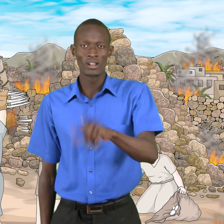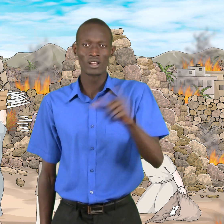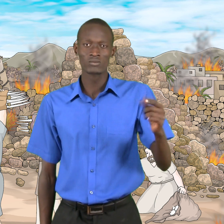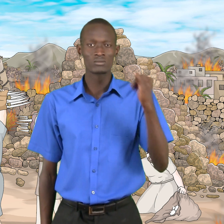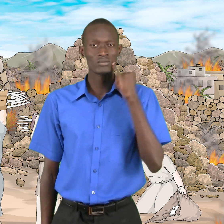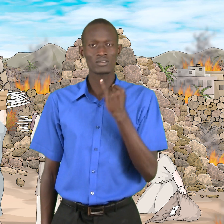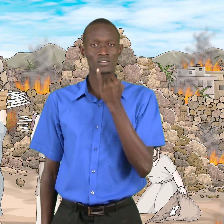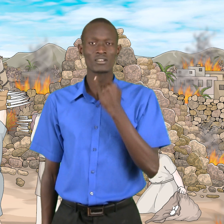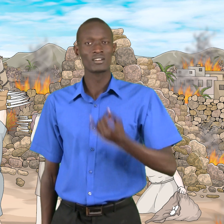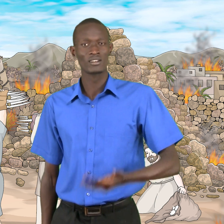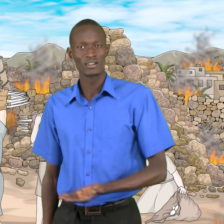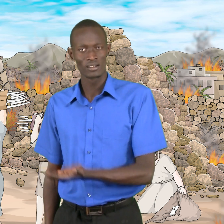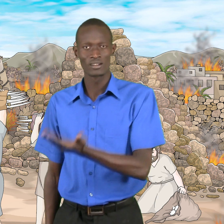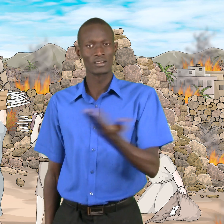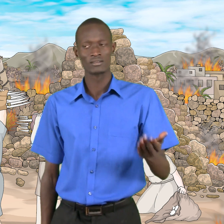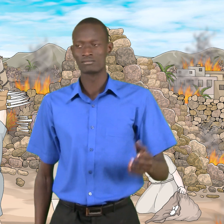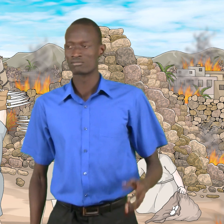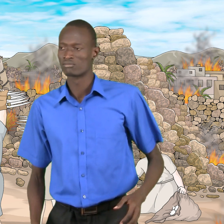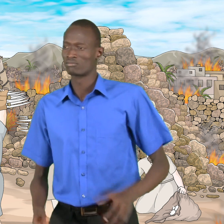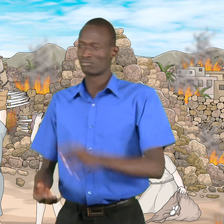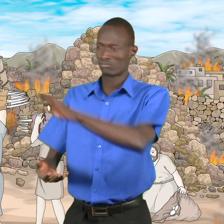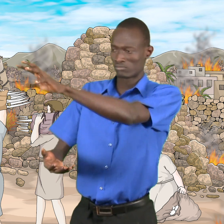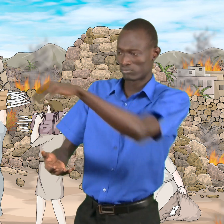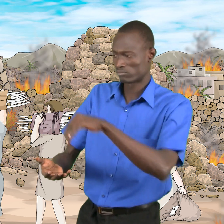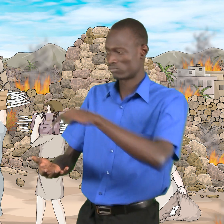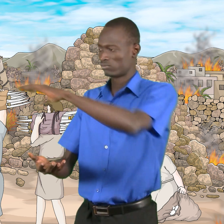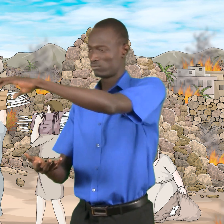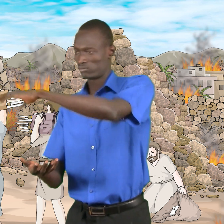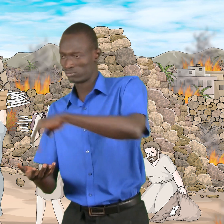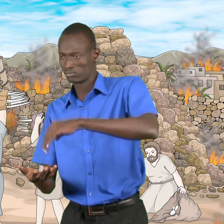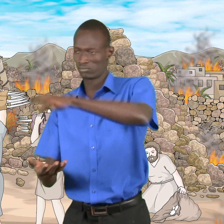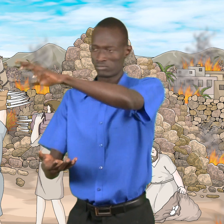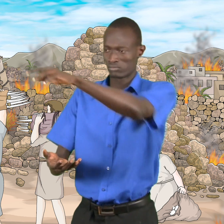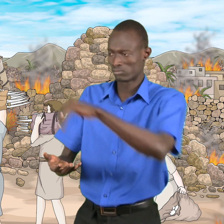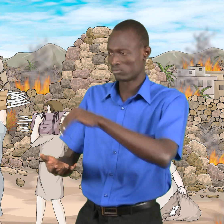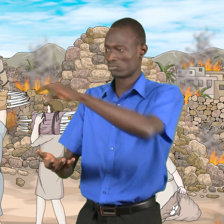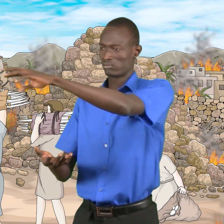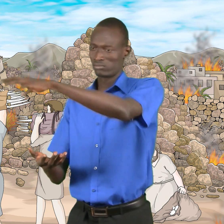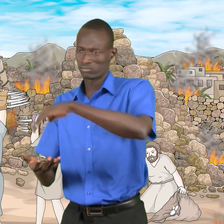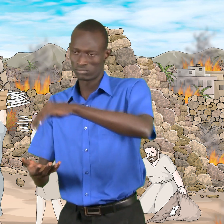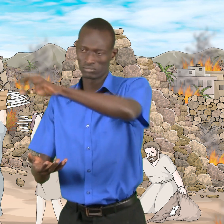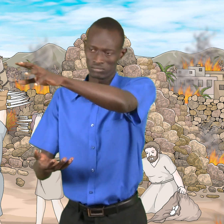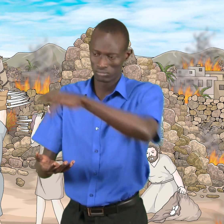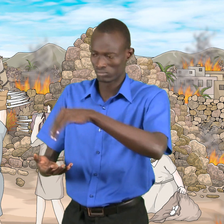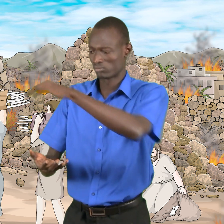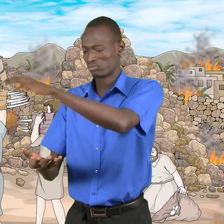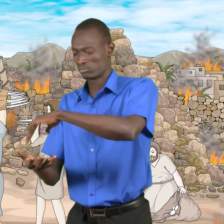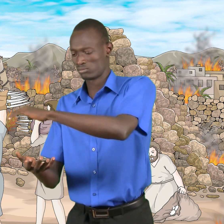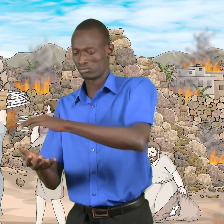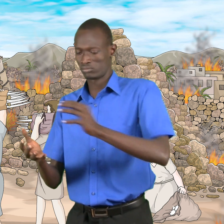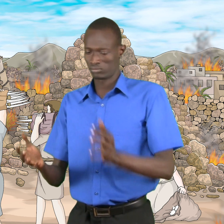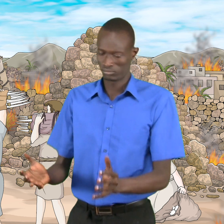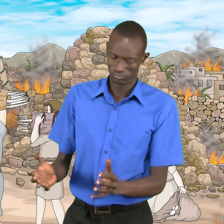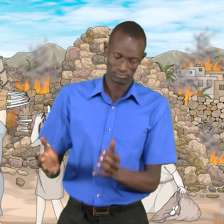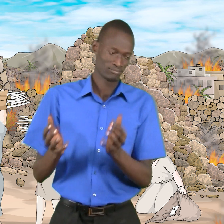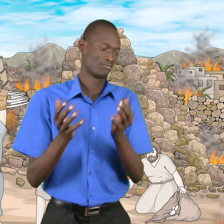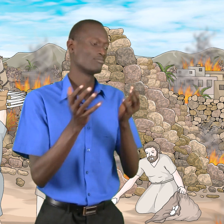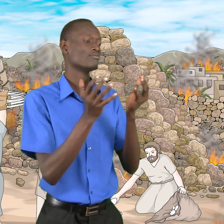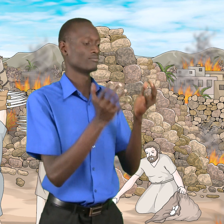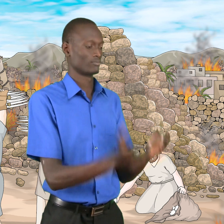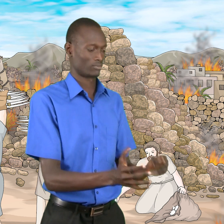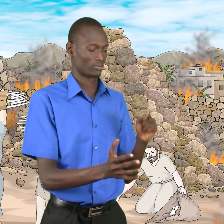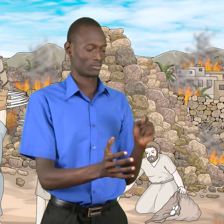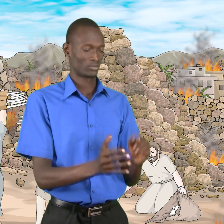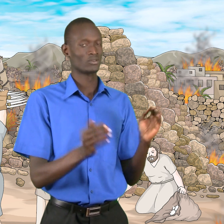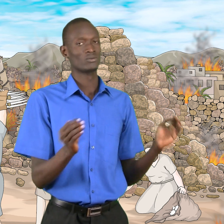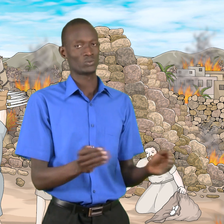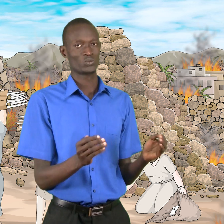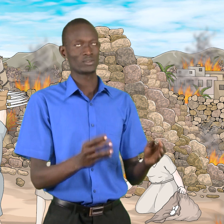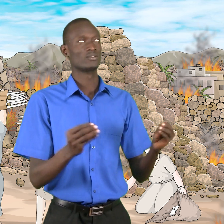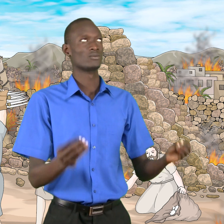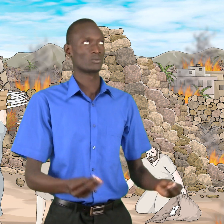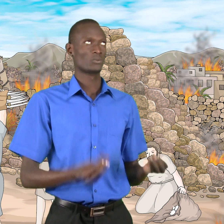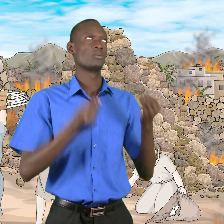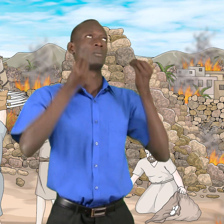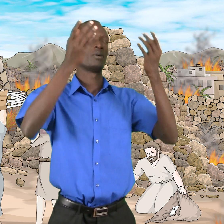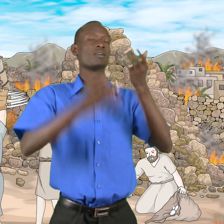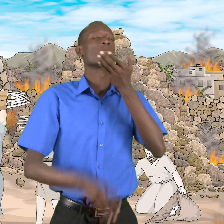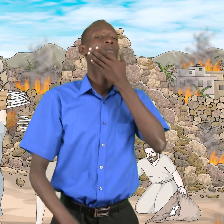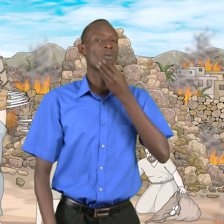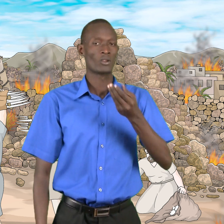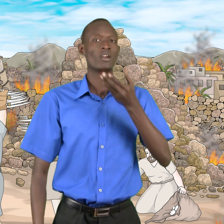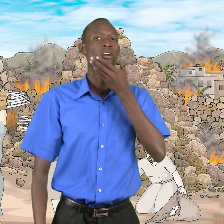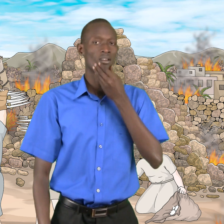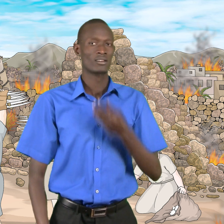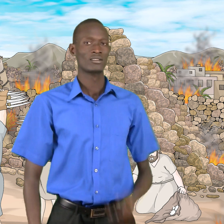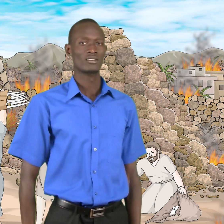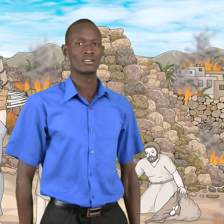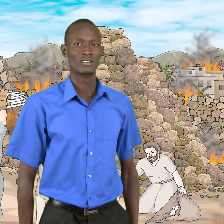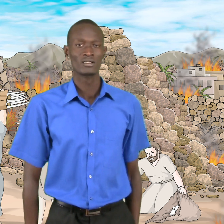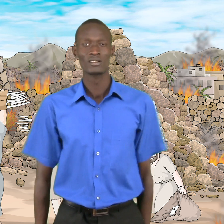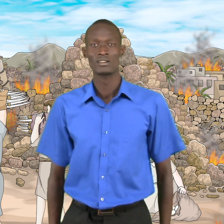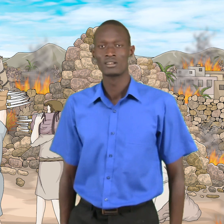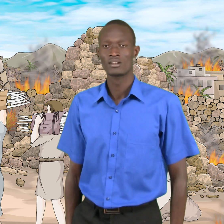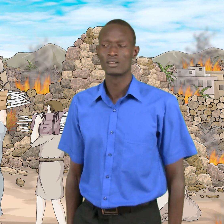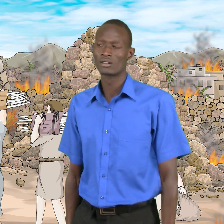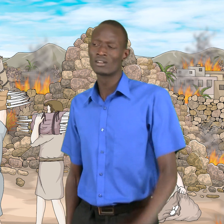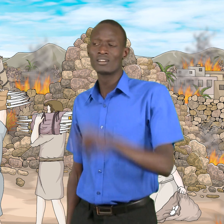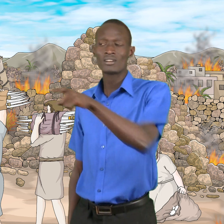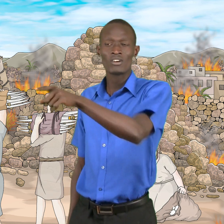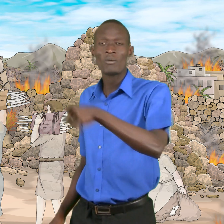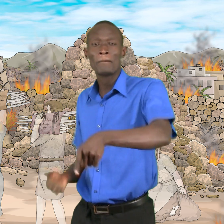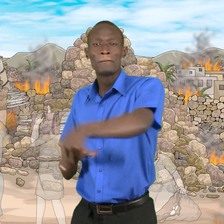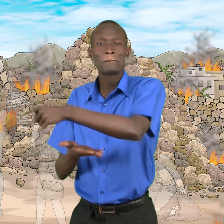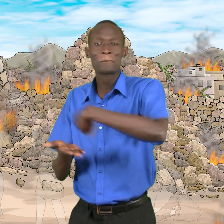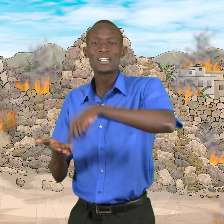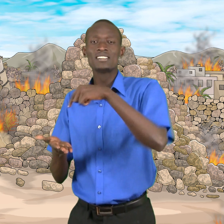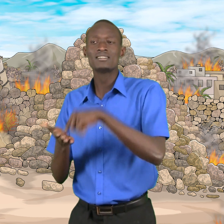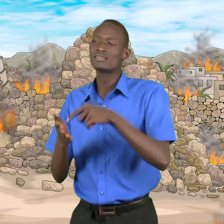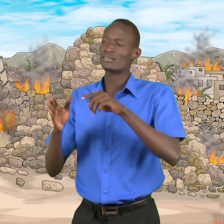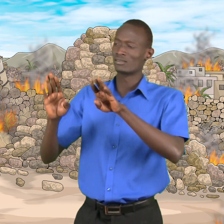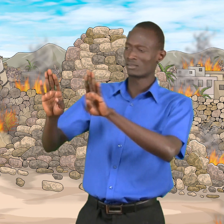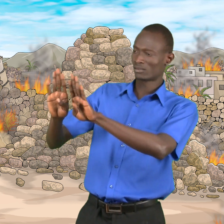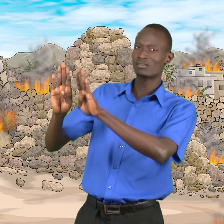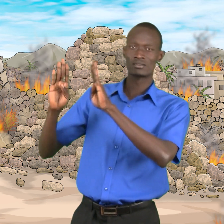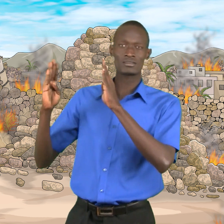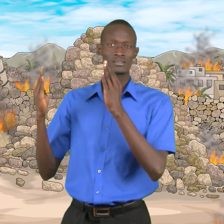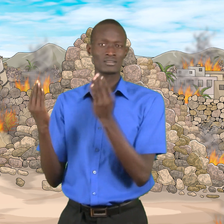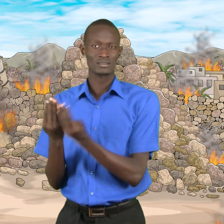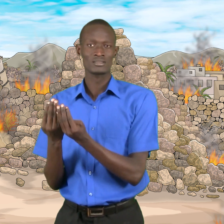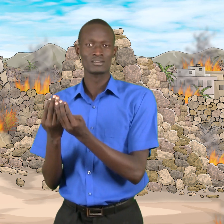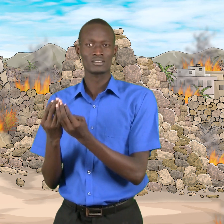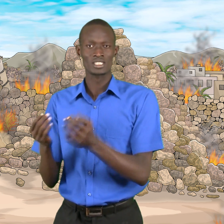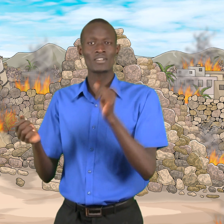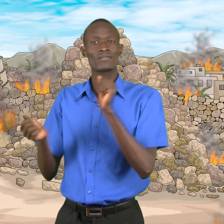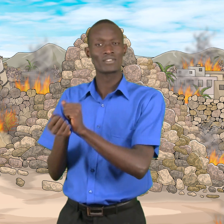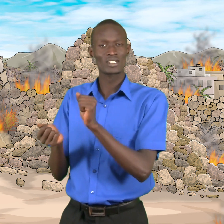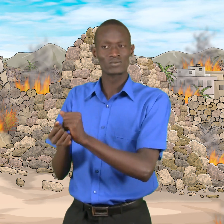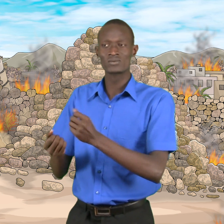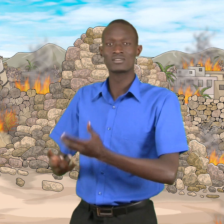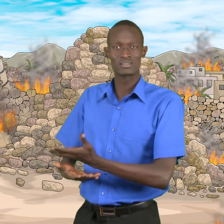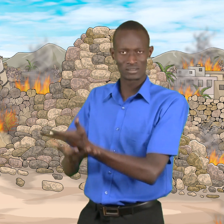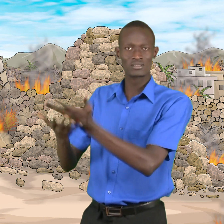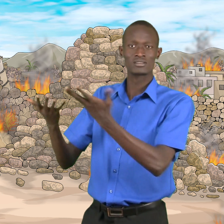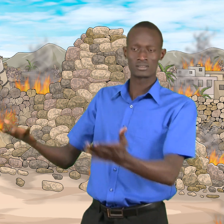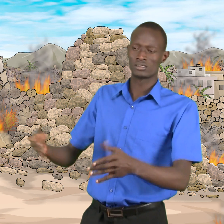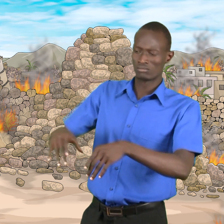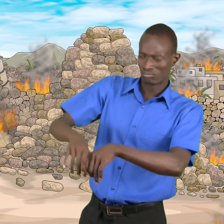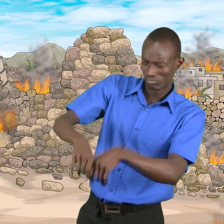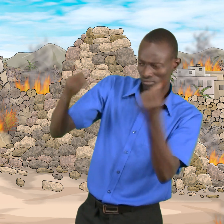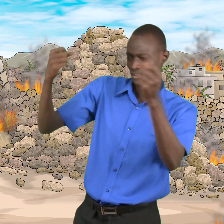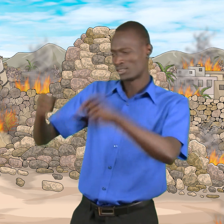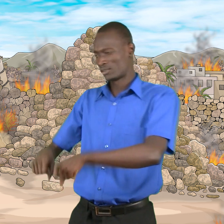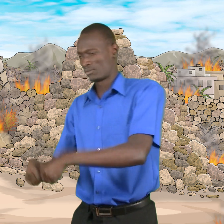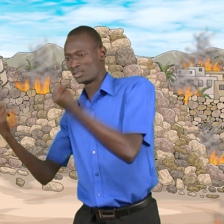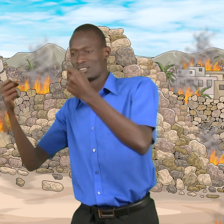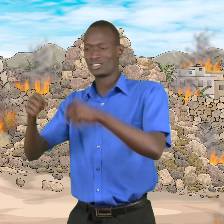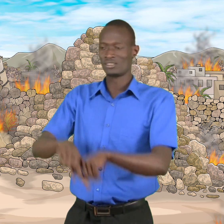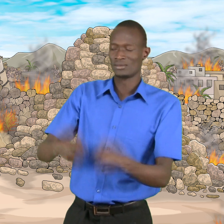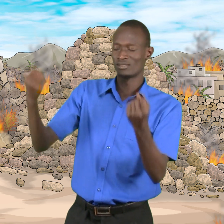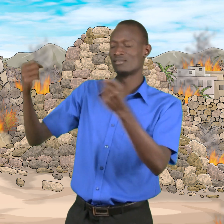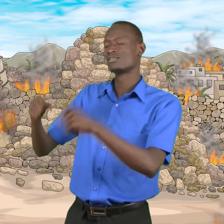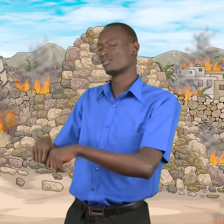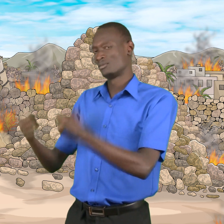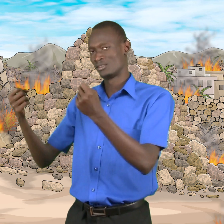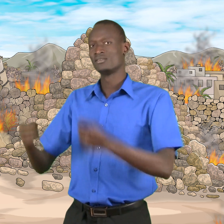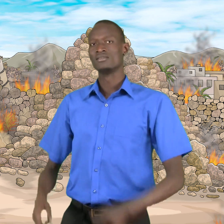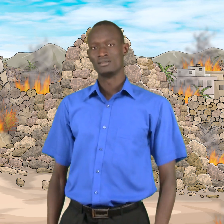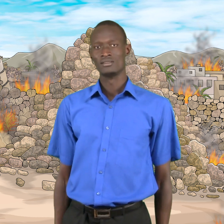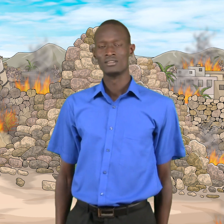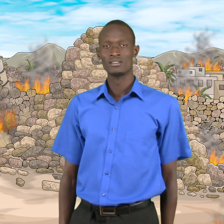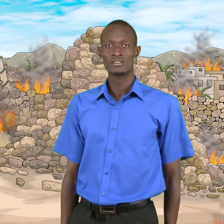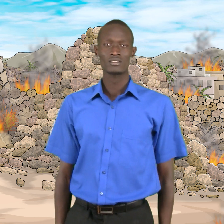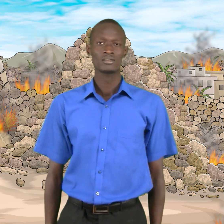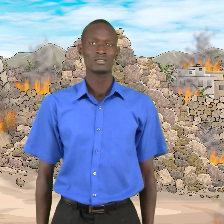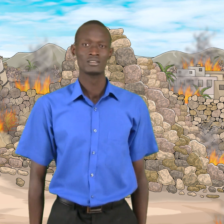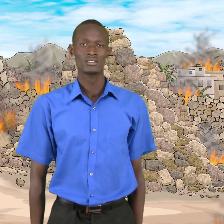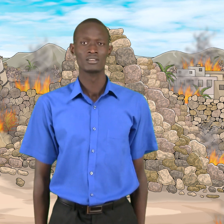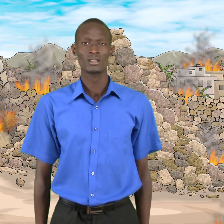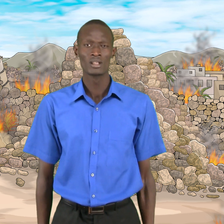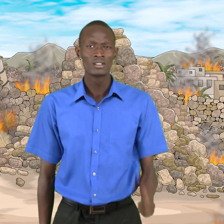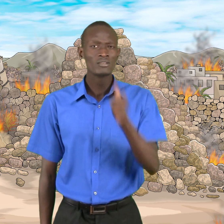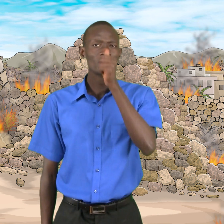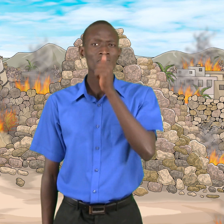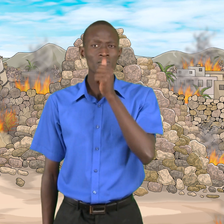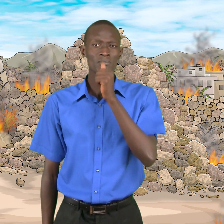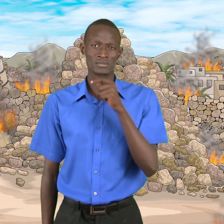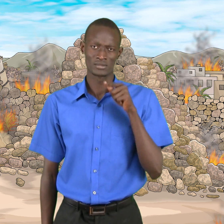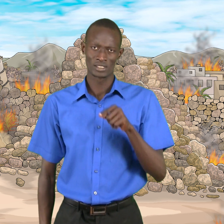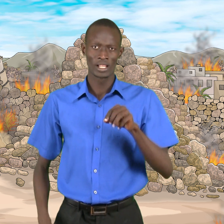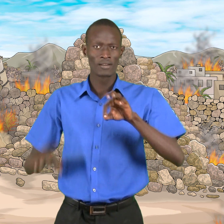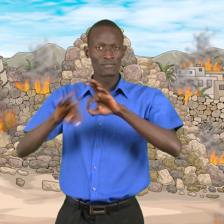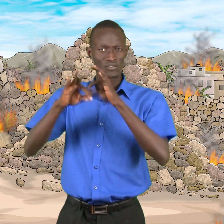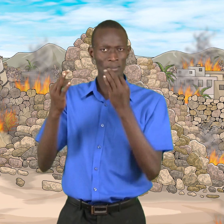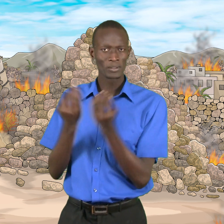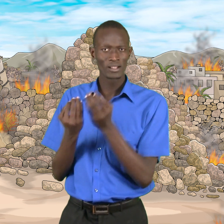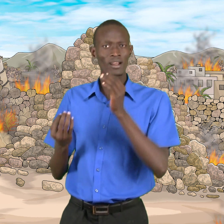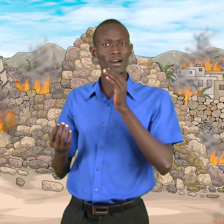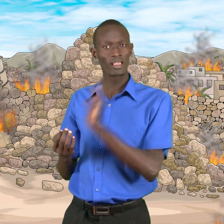At that time Joshua invoked this solemn oath: “Cursed before the LORD is the man who rises up and rebuilds this city, Jericho; at the cost of his firstborn he will lay its foundations; at the cost of his youngest he will set up its gates.” So the LORD was with Joshua, and his fame spread throughout the land. The Israelites, however, acted unfaithfully regarding the things devoted to destruction.